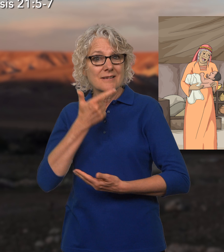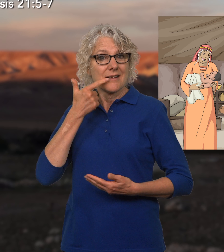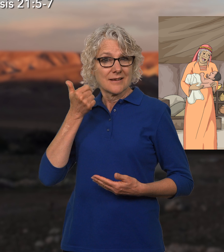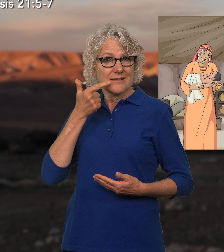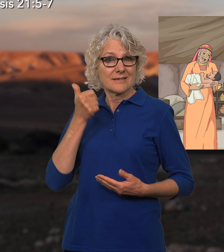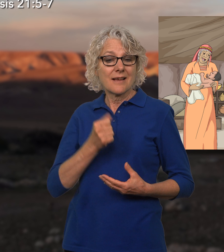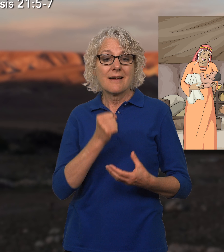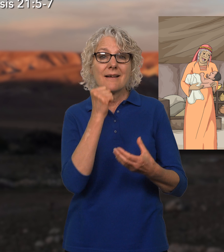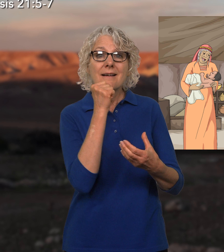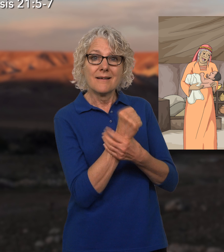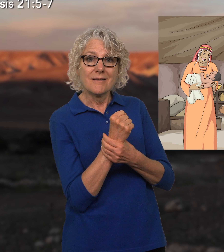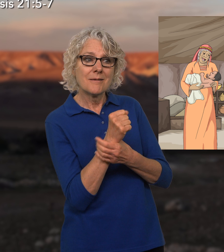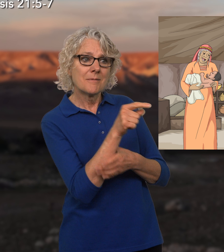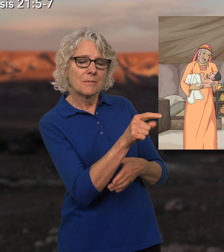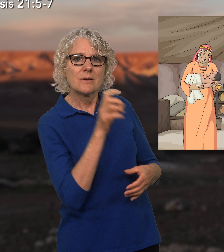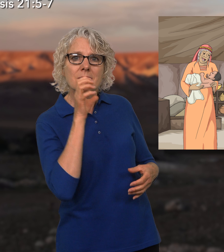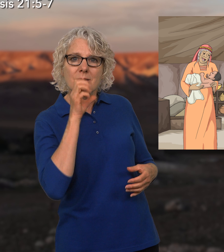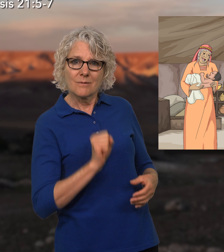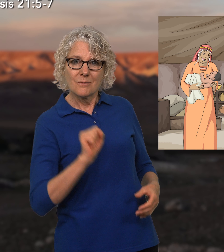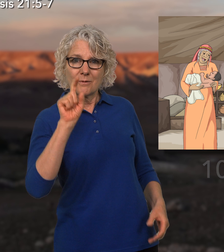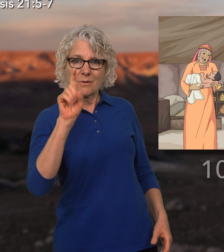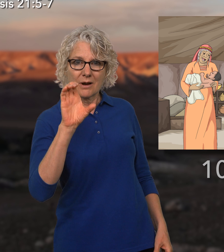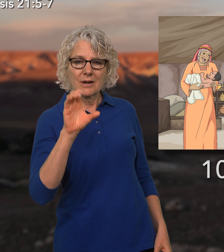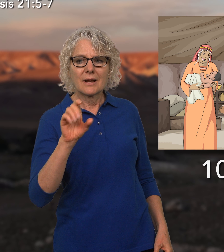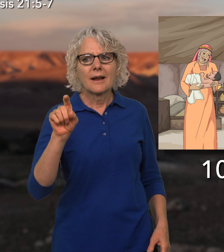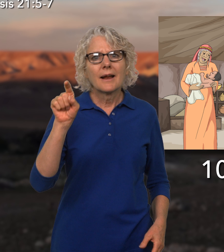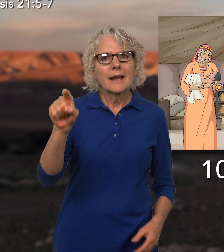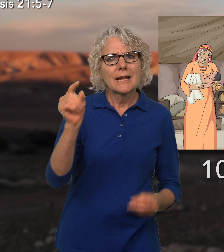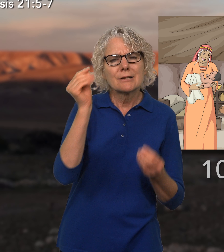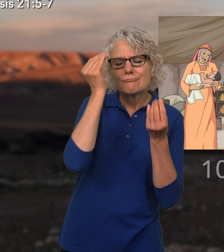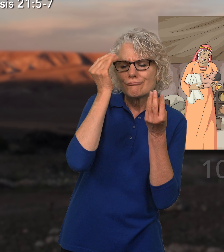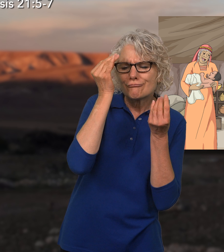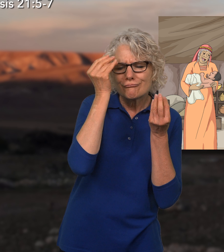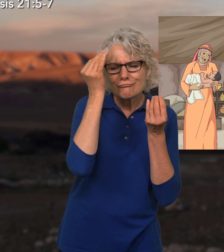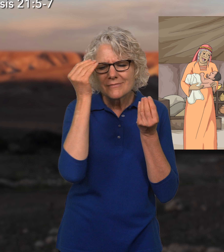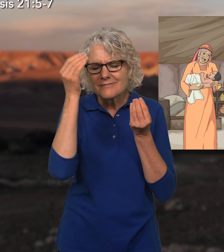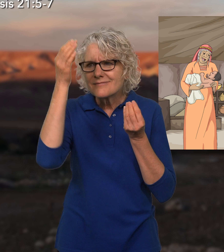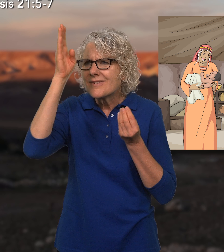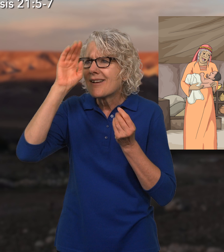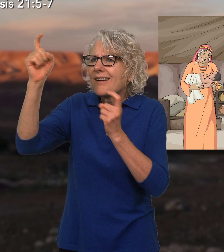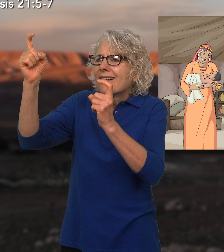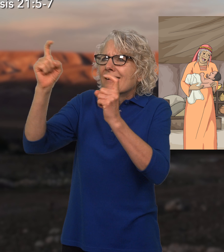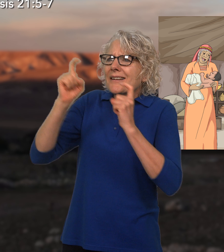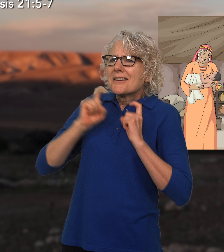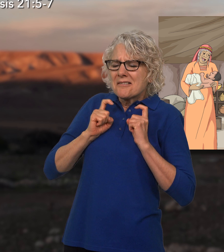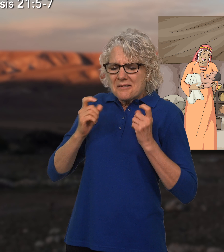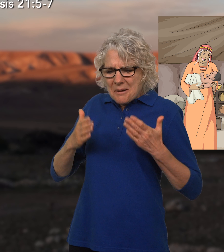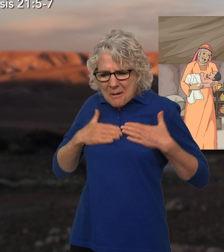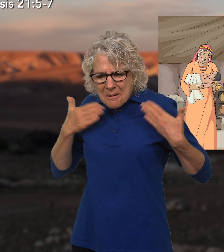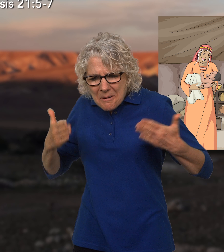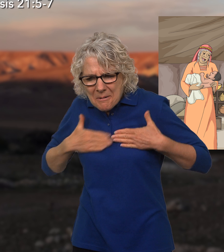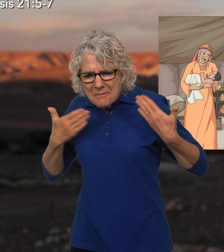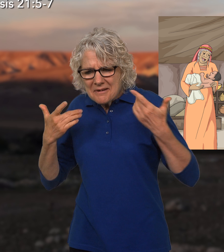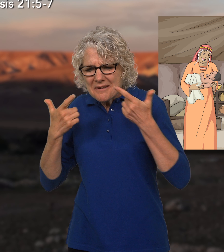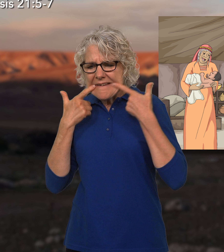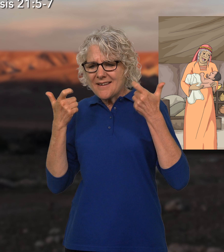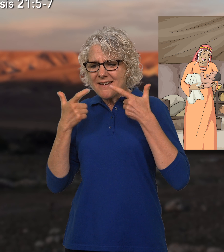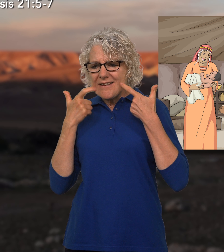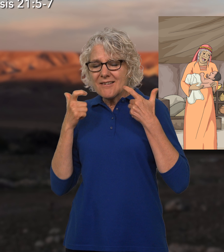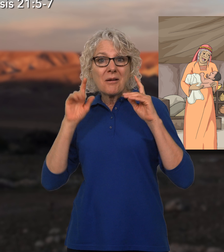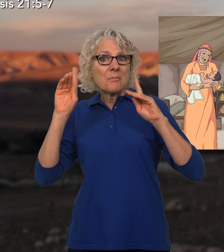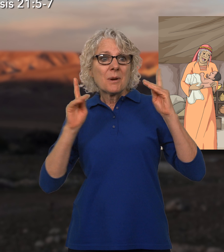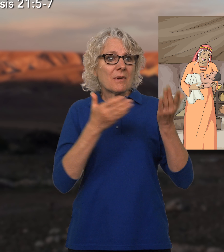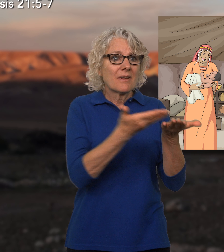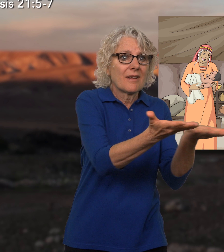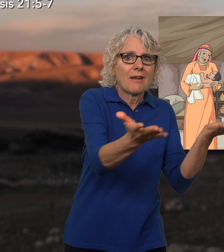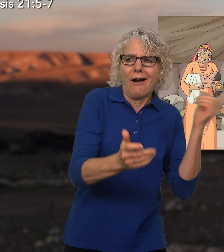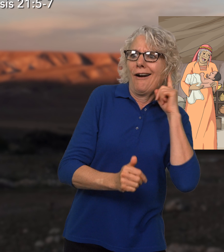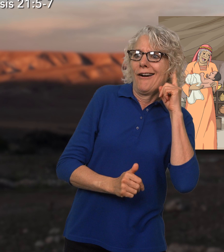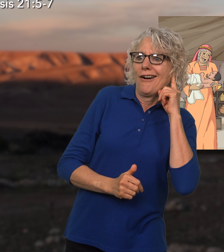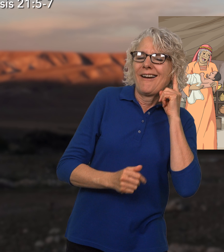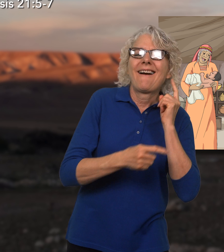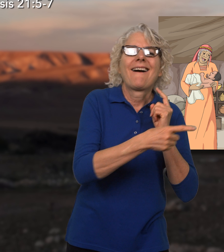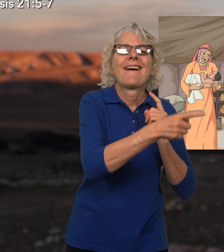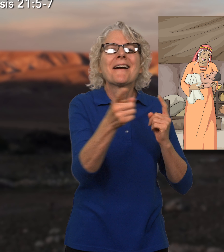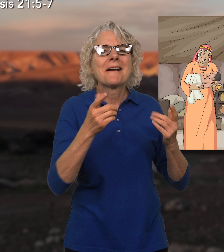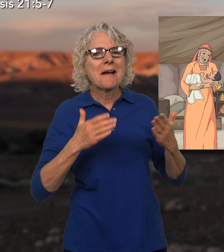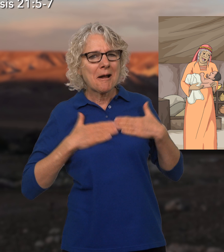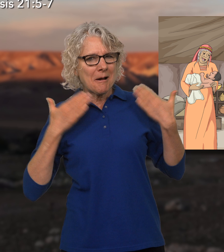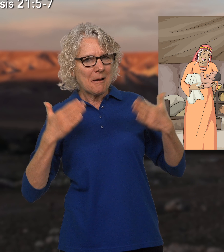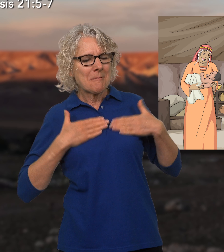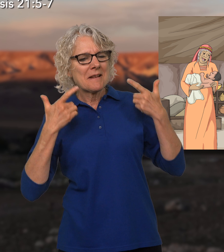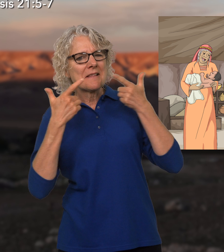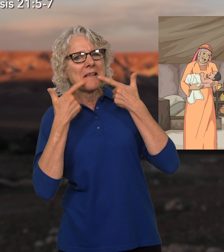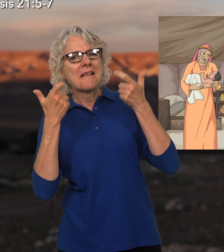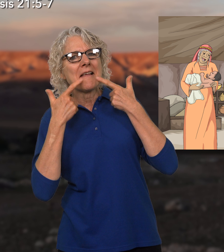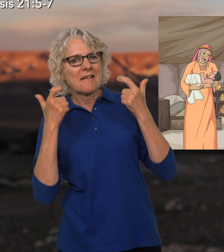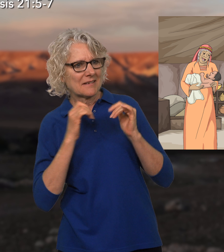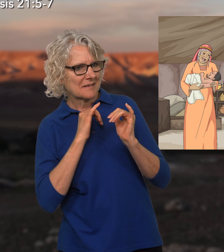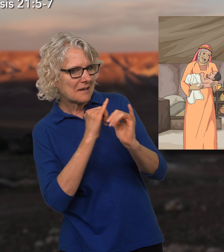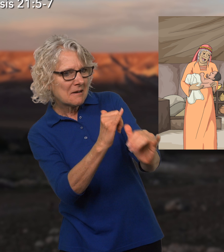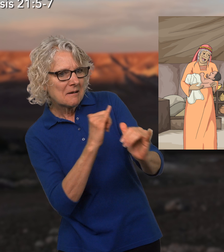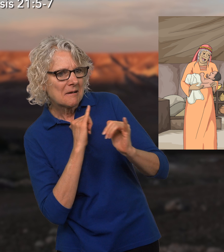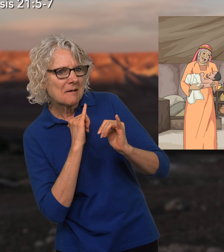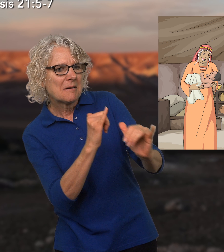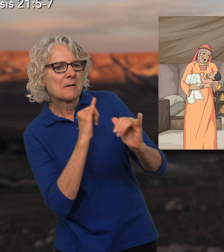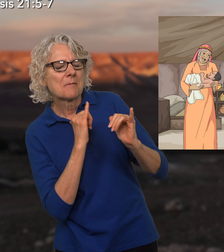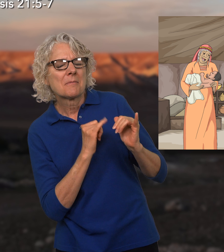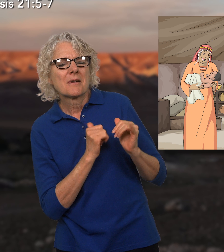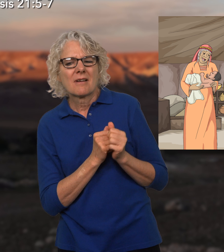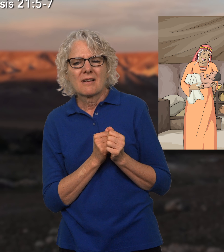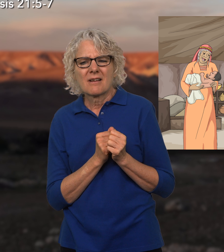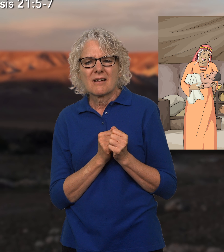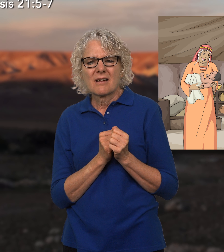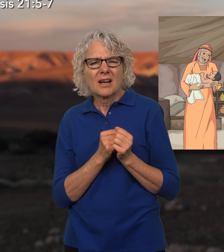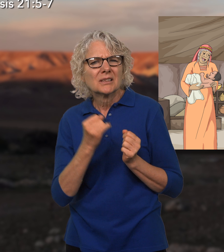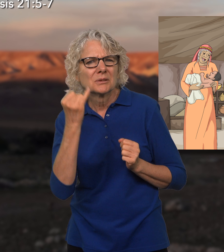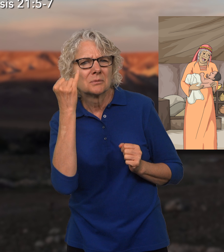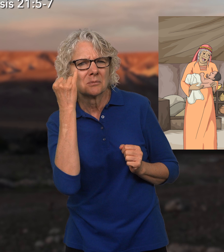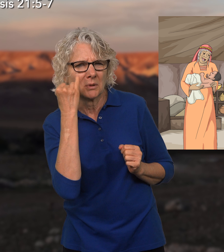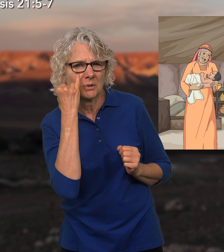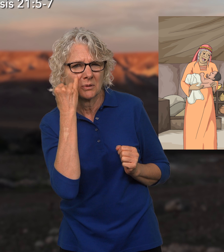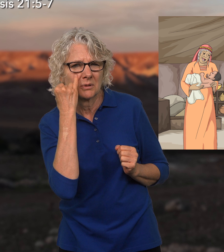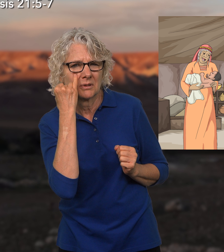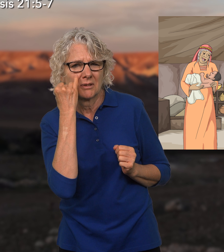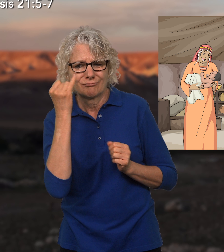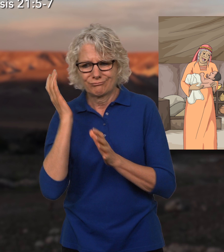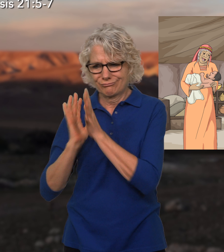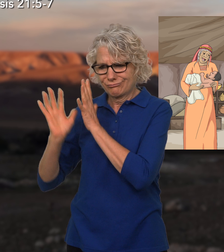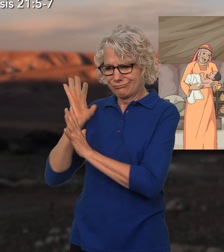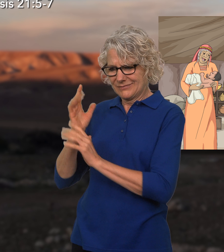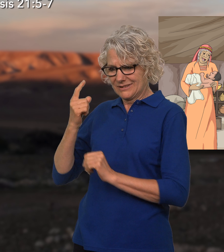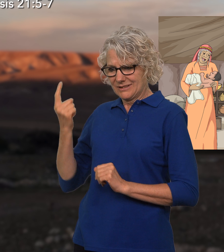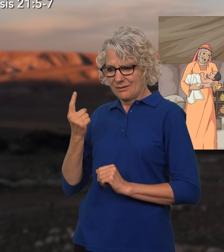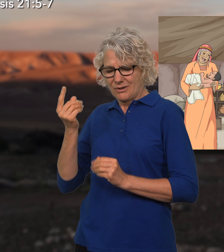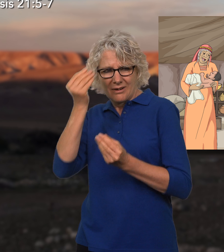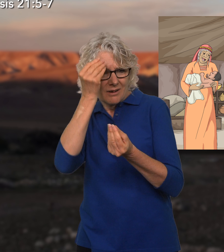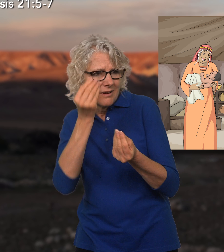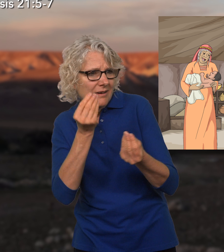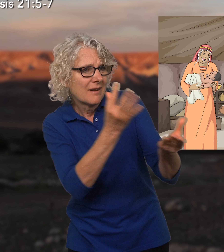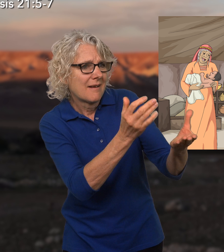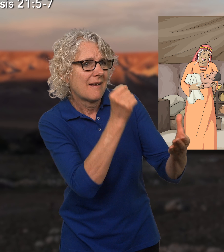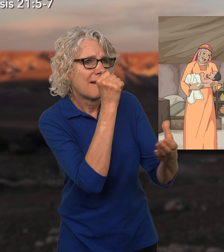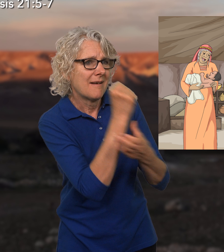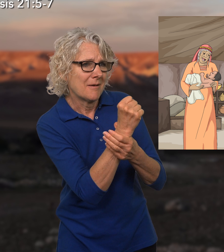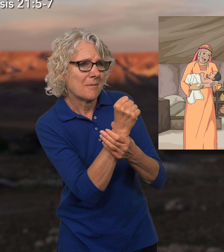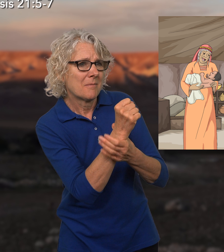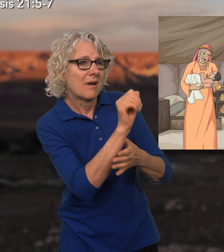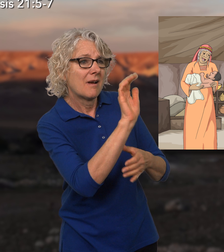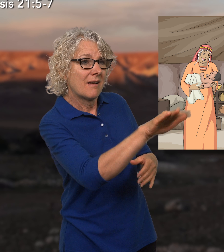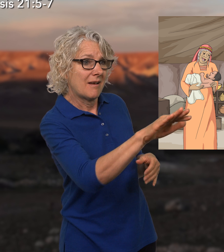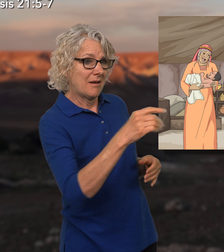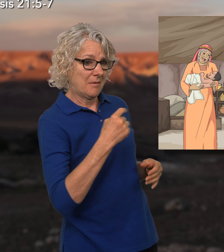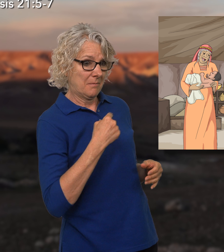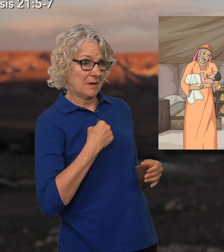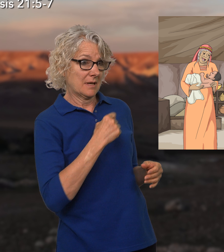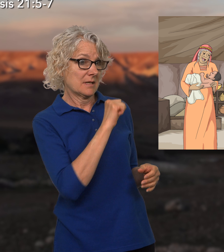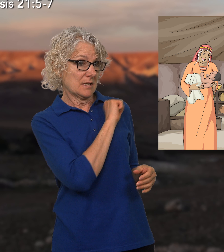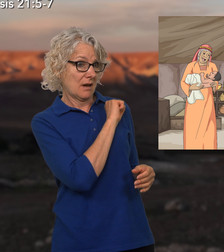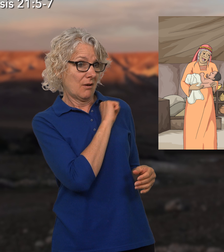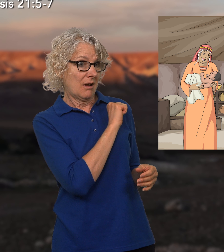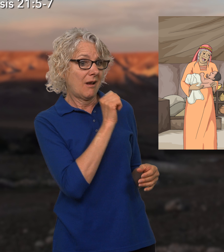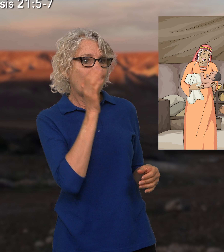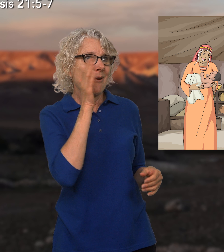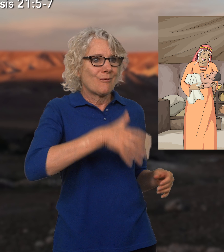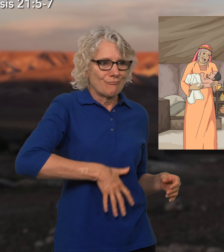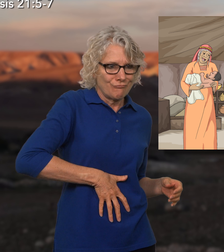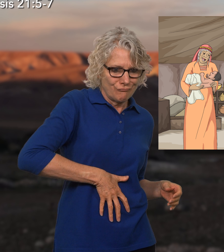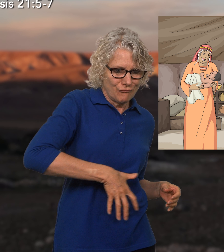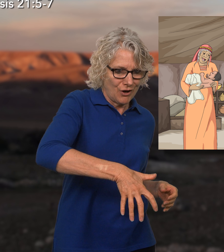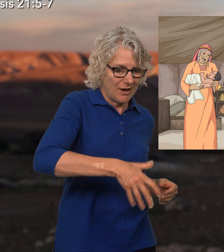Then Sarah said, “God has made me laugh, and everyone who hears of this will laugh with me.”